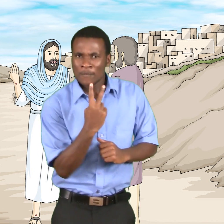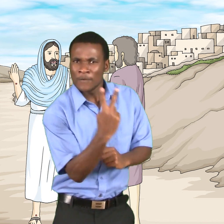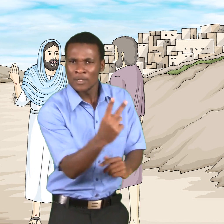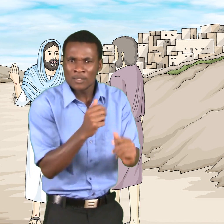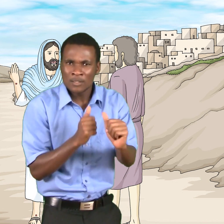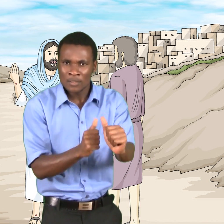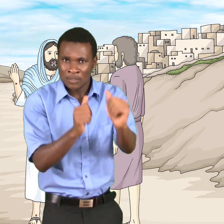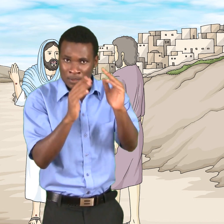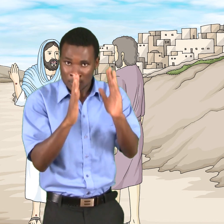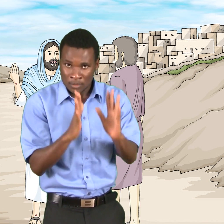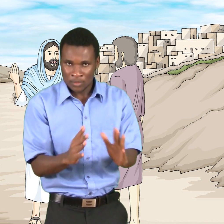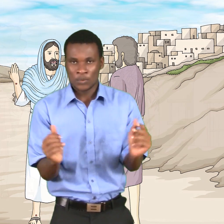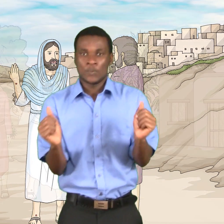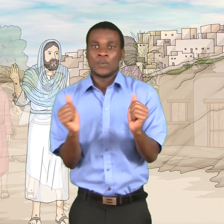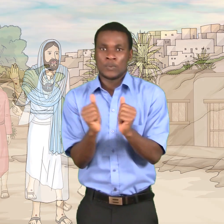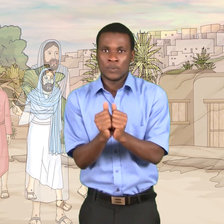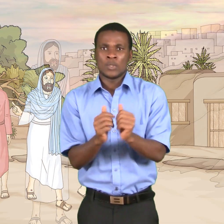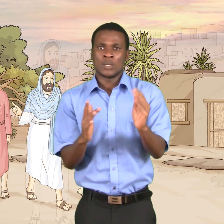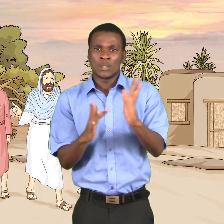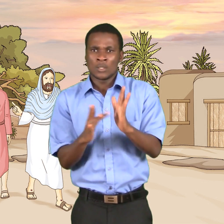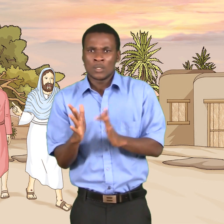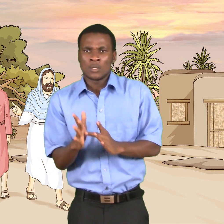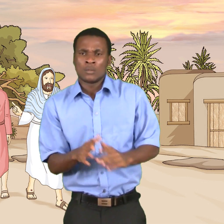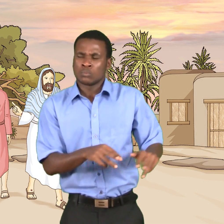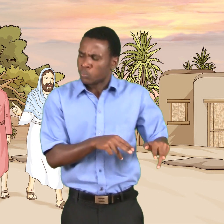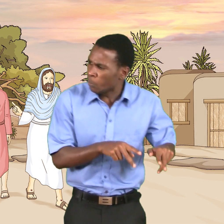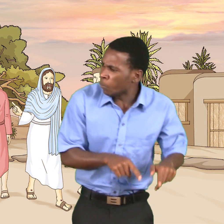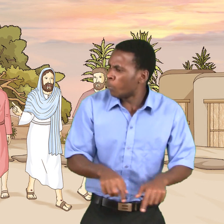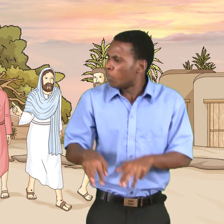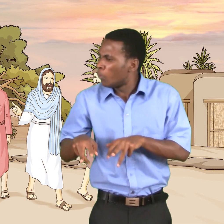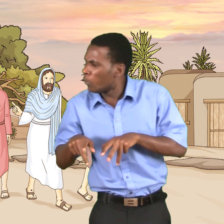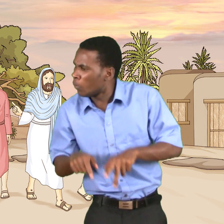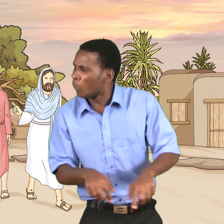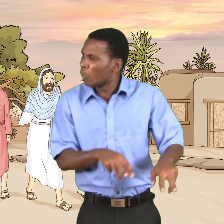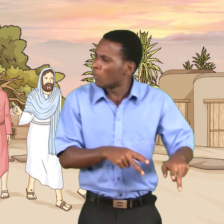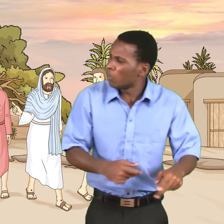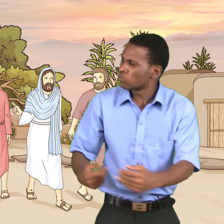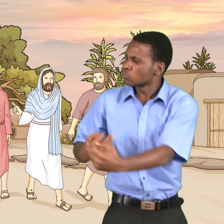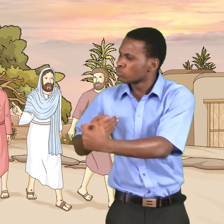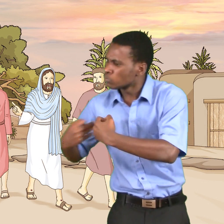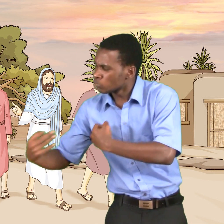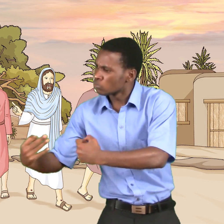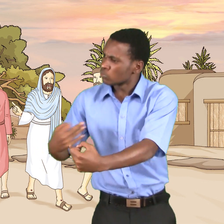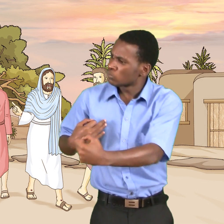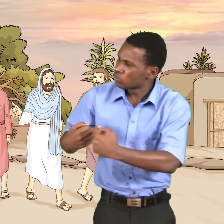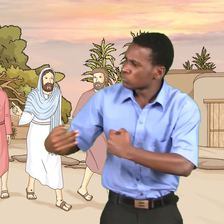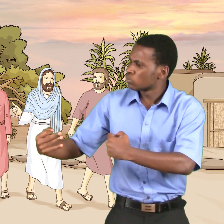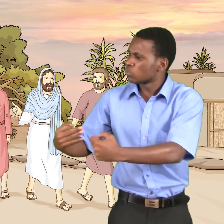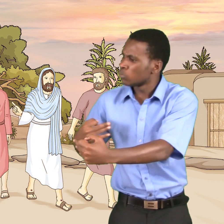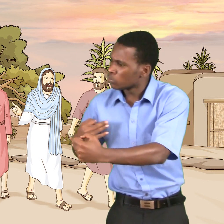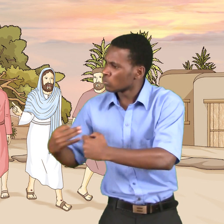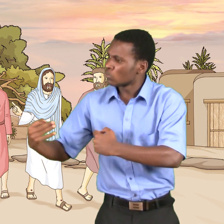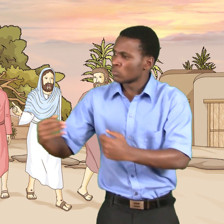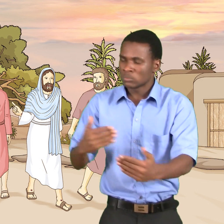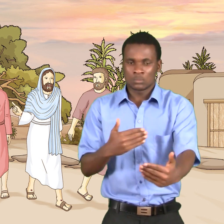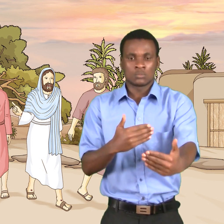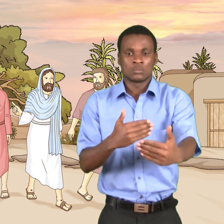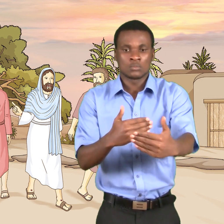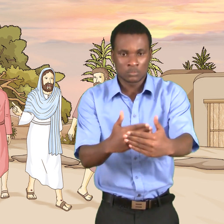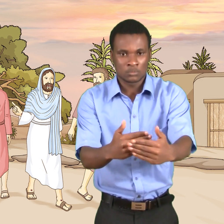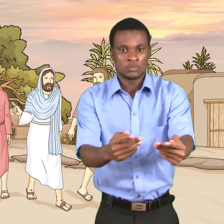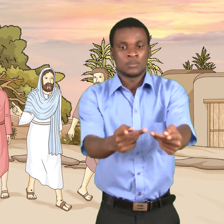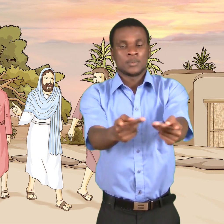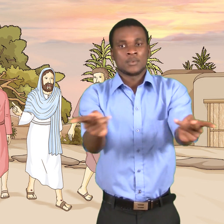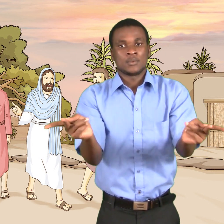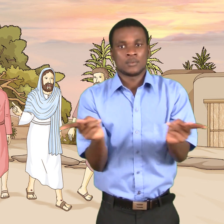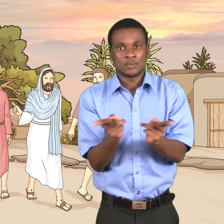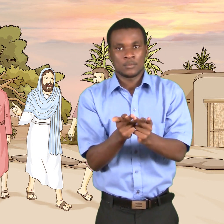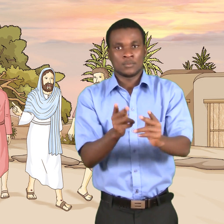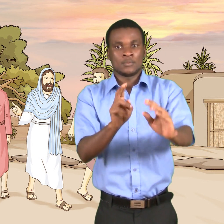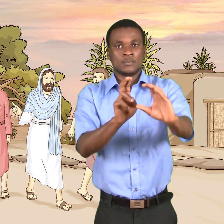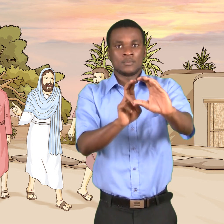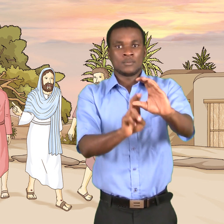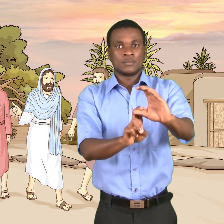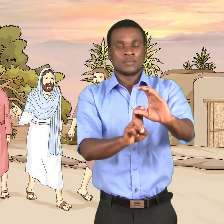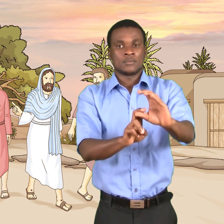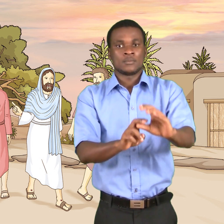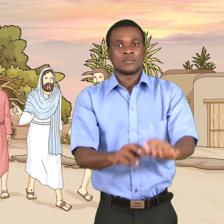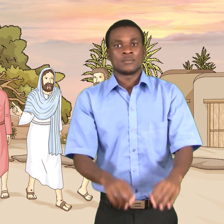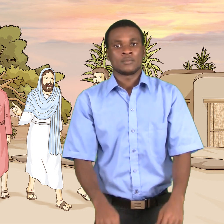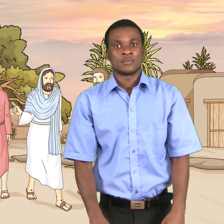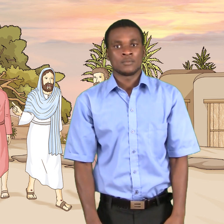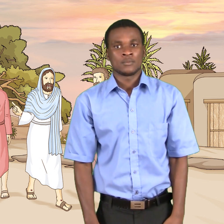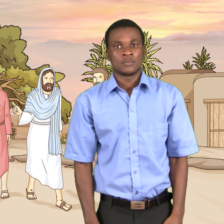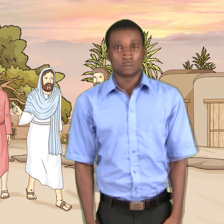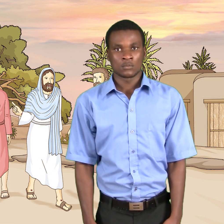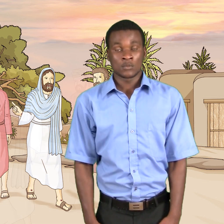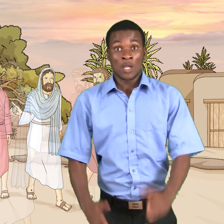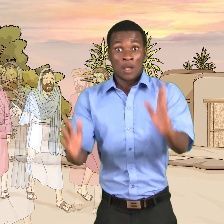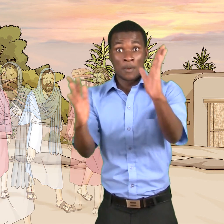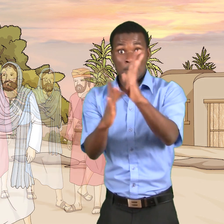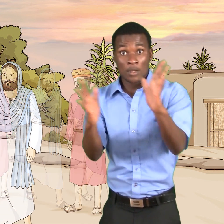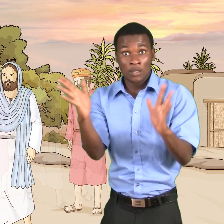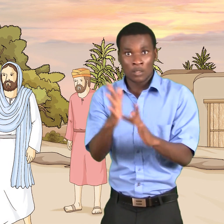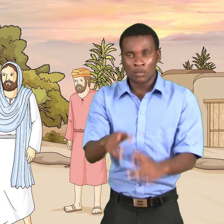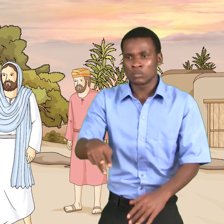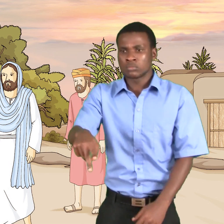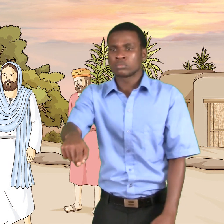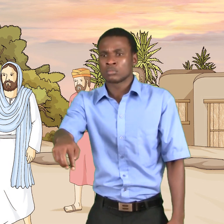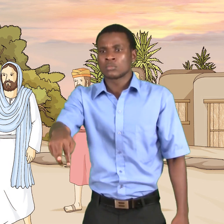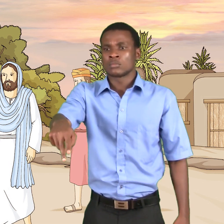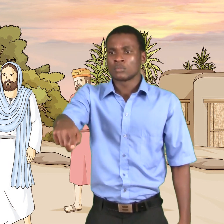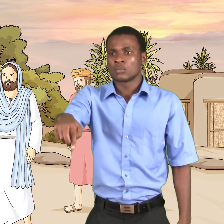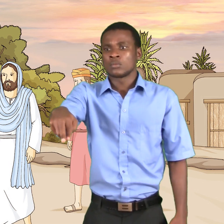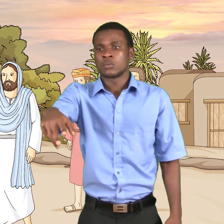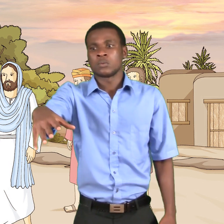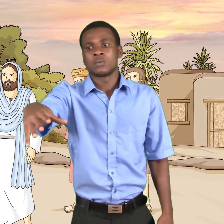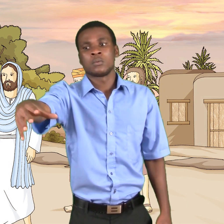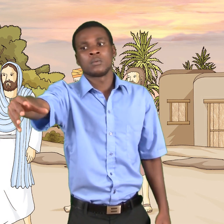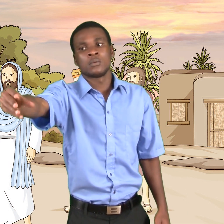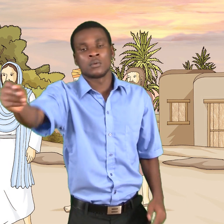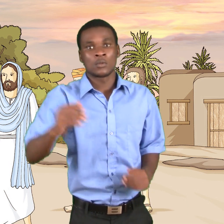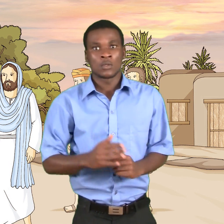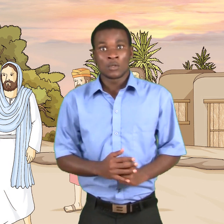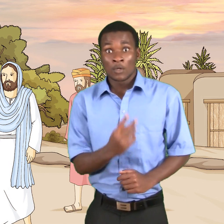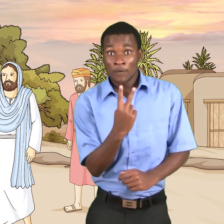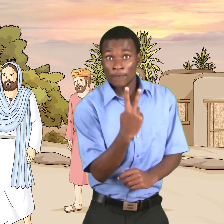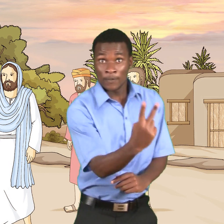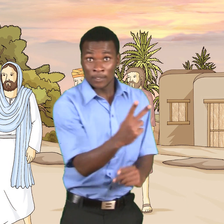As they approached the village where they were headed, He seemed to be going farther.